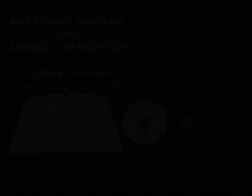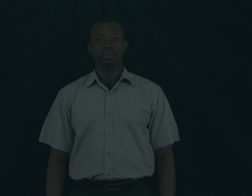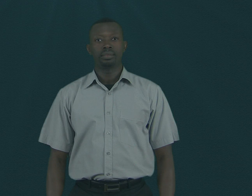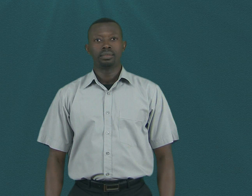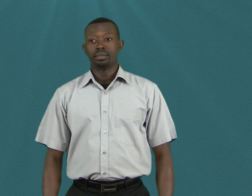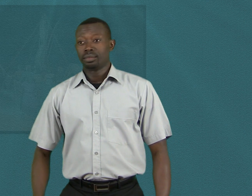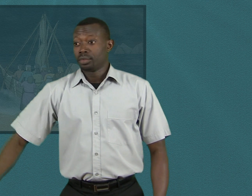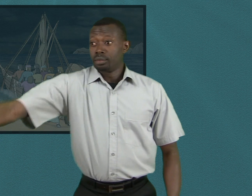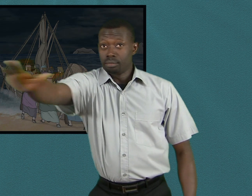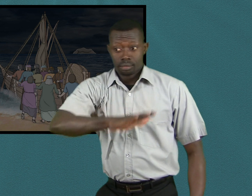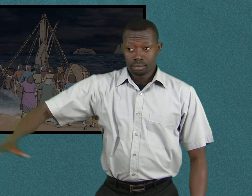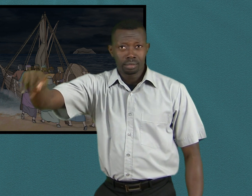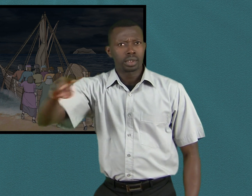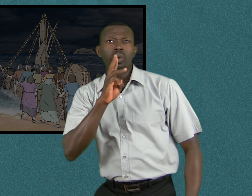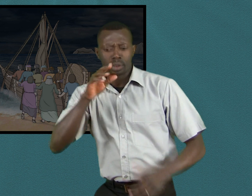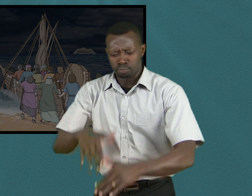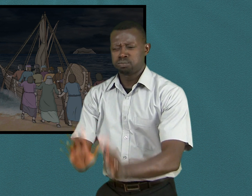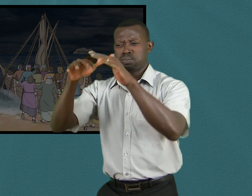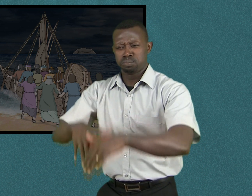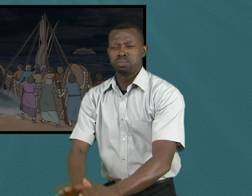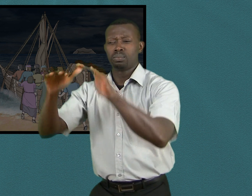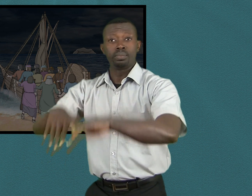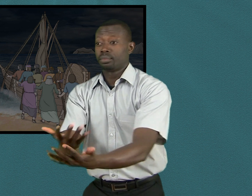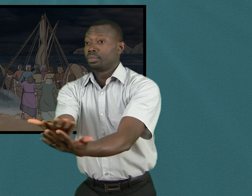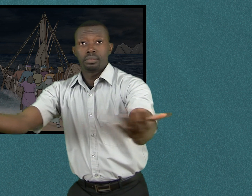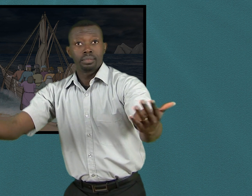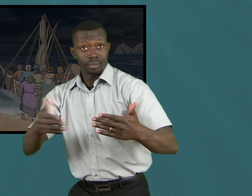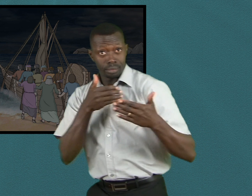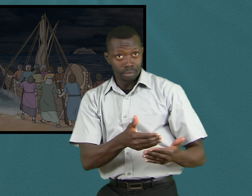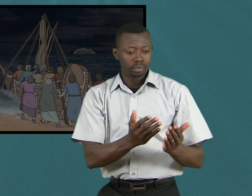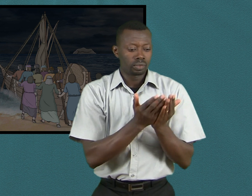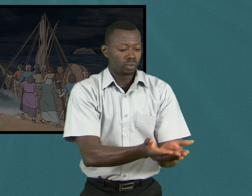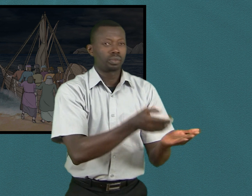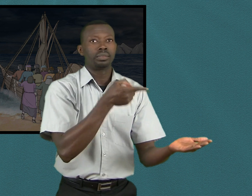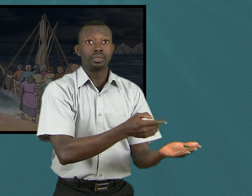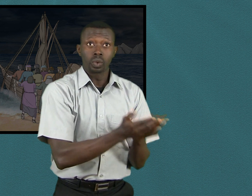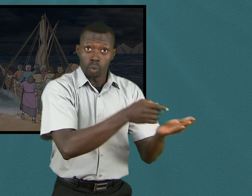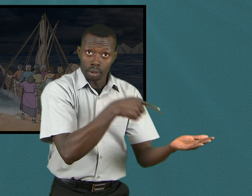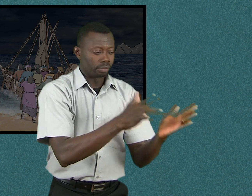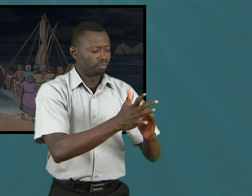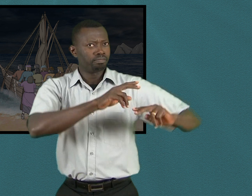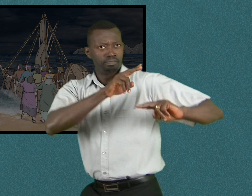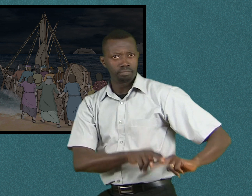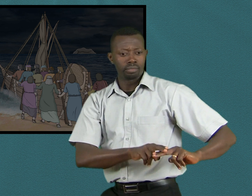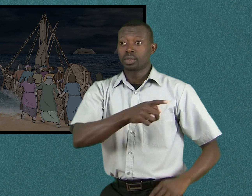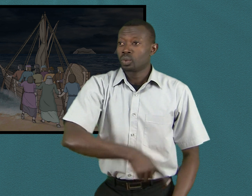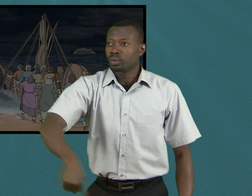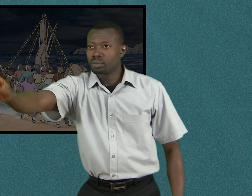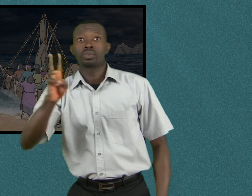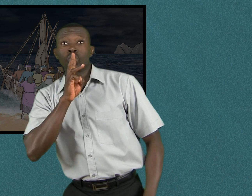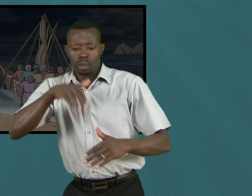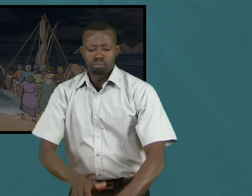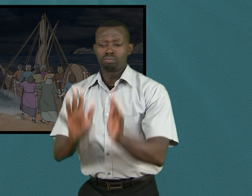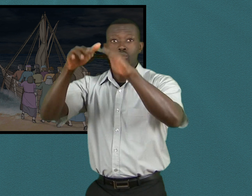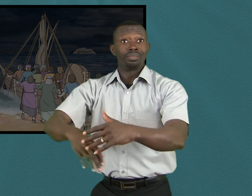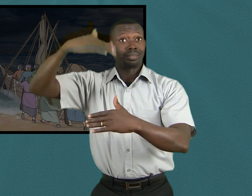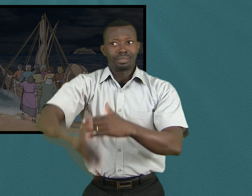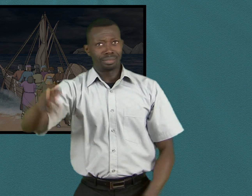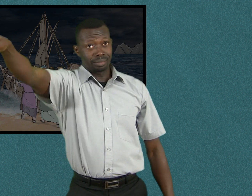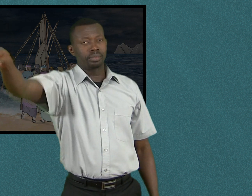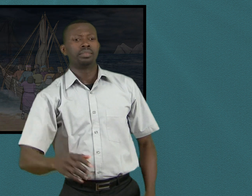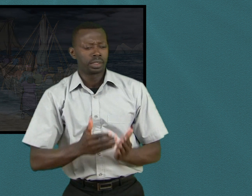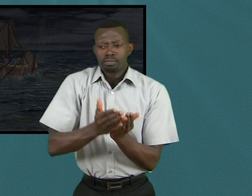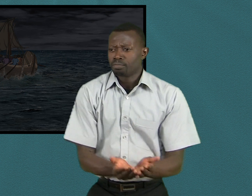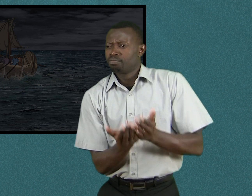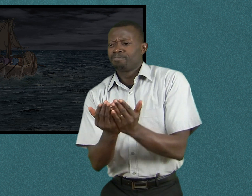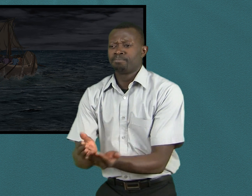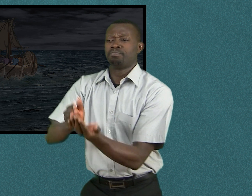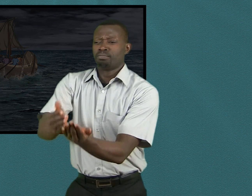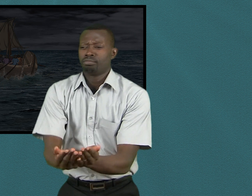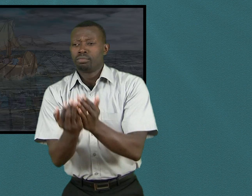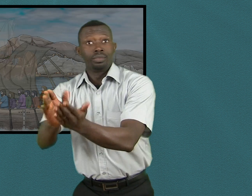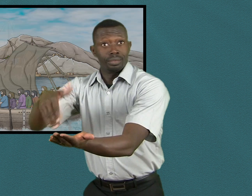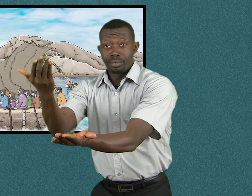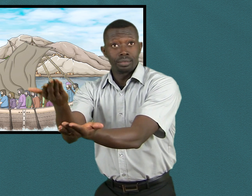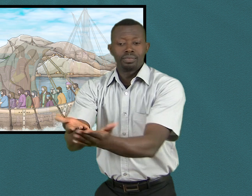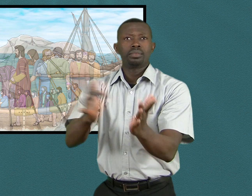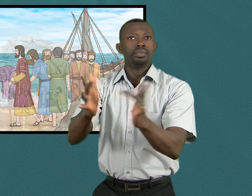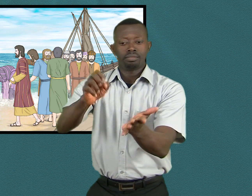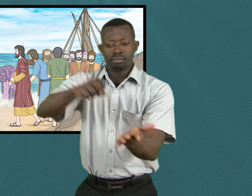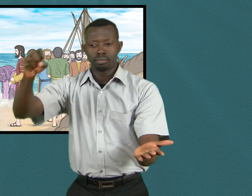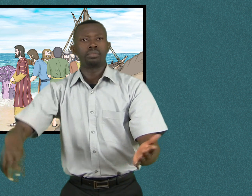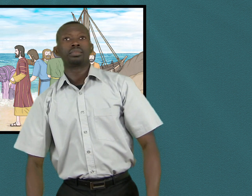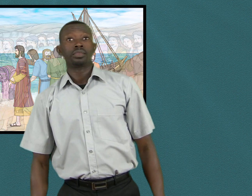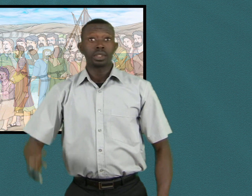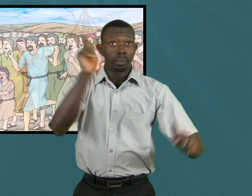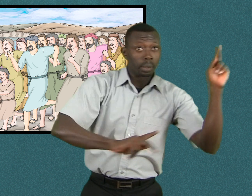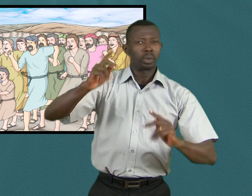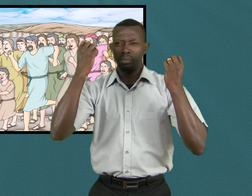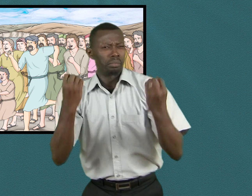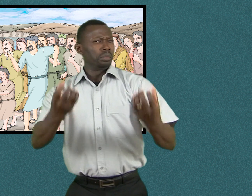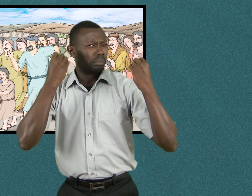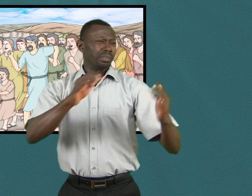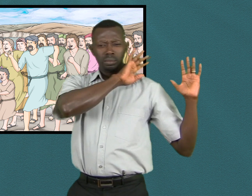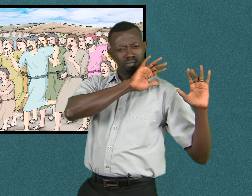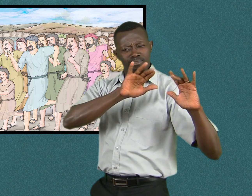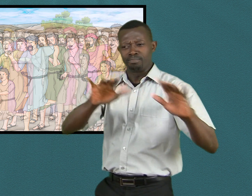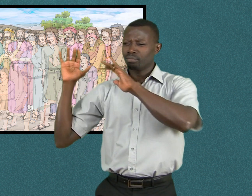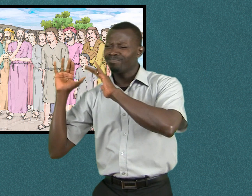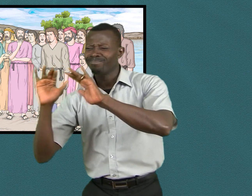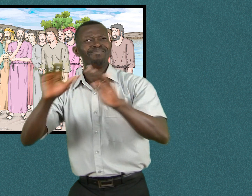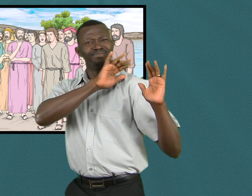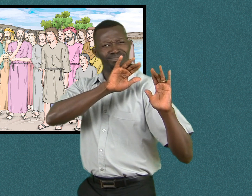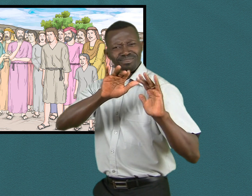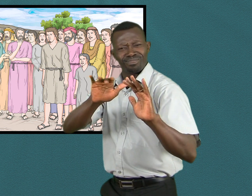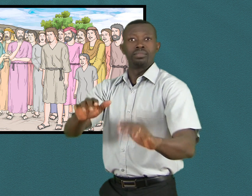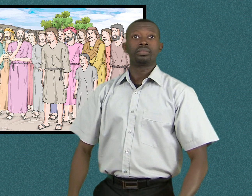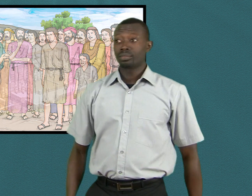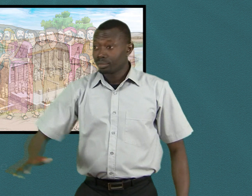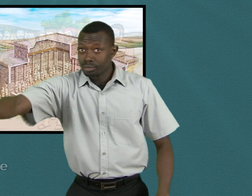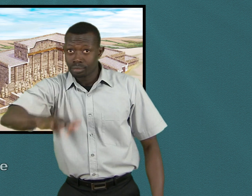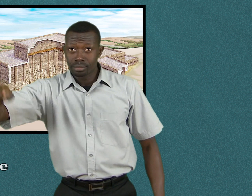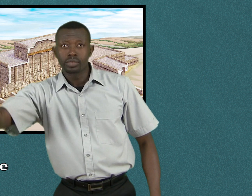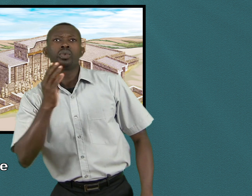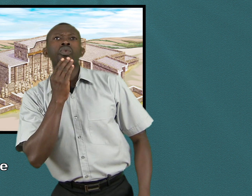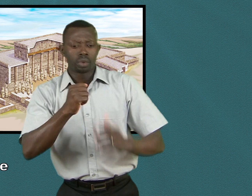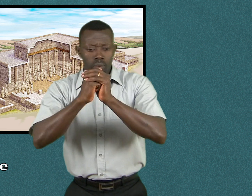When Jesus had again crossed by boat to the other side, a large crowd gathered around Him beside the sea.